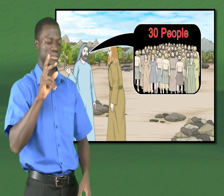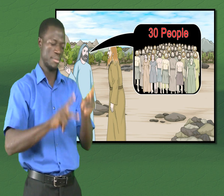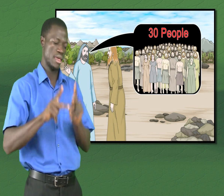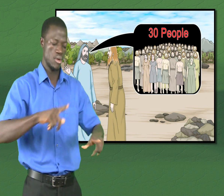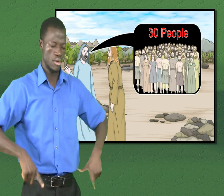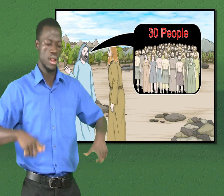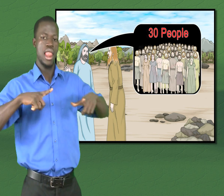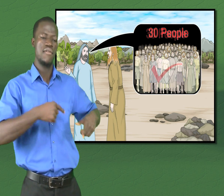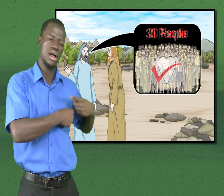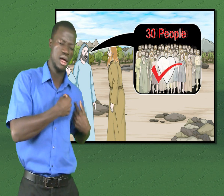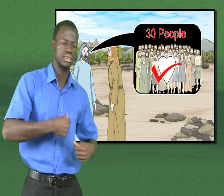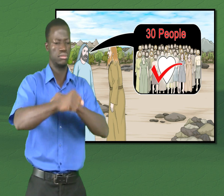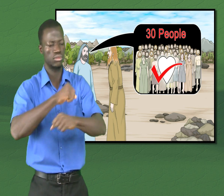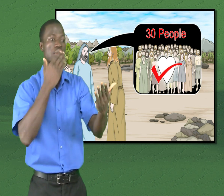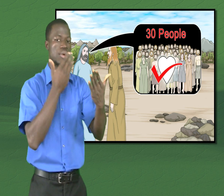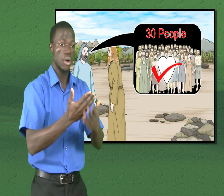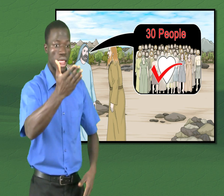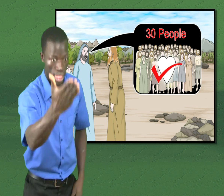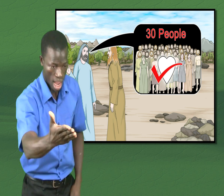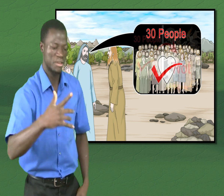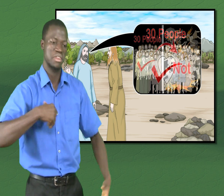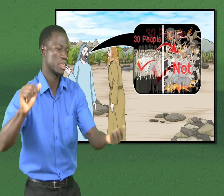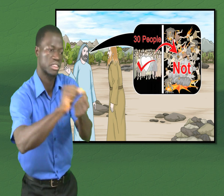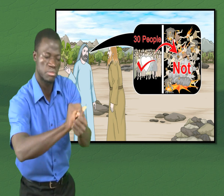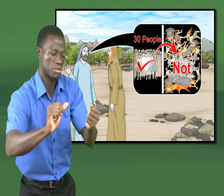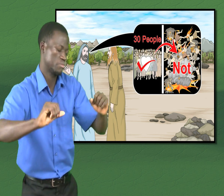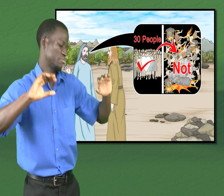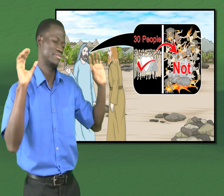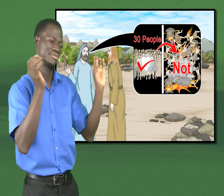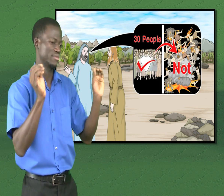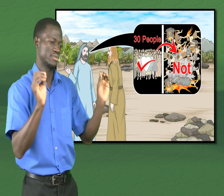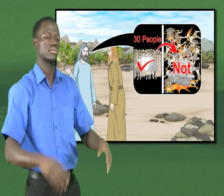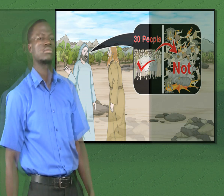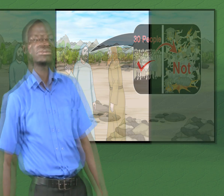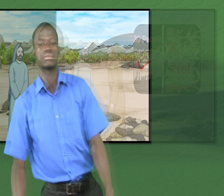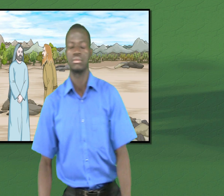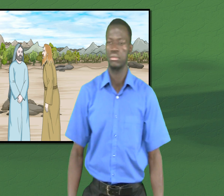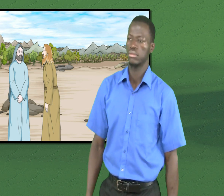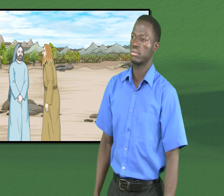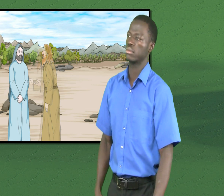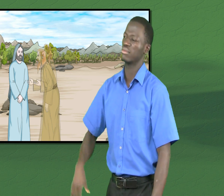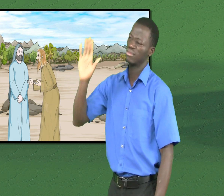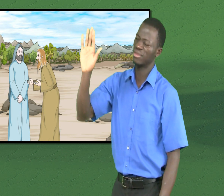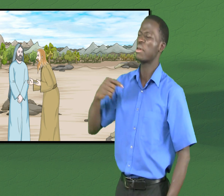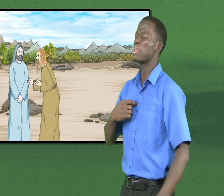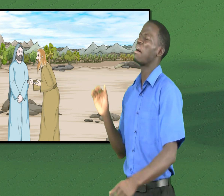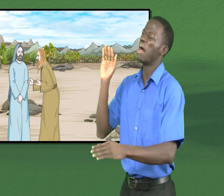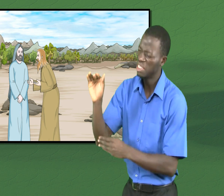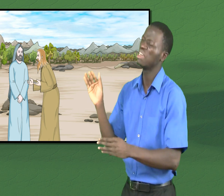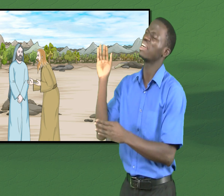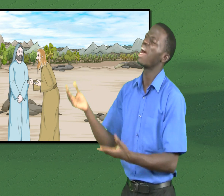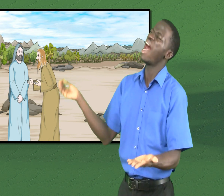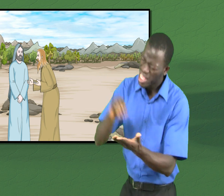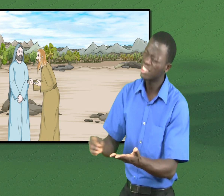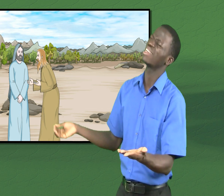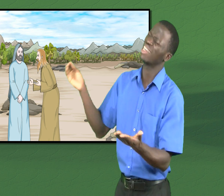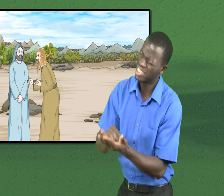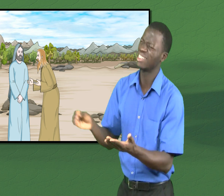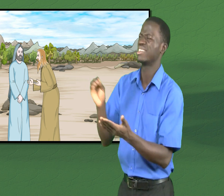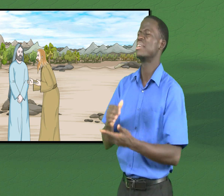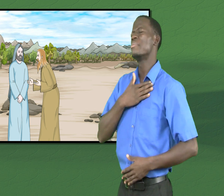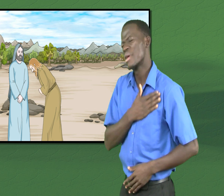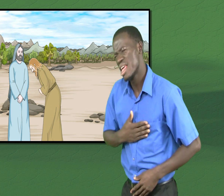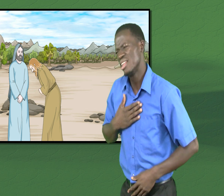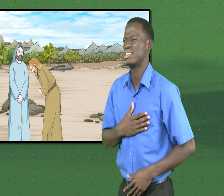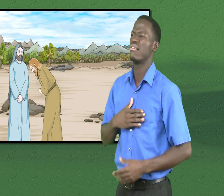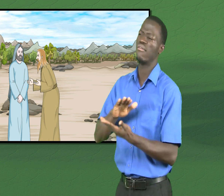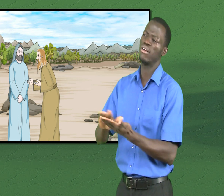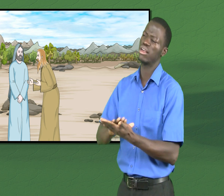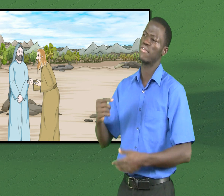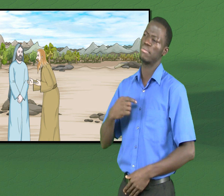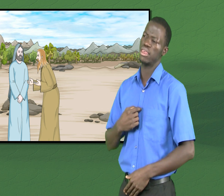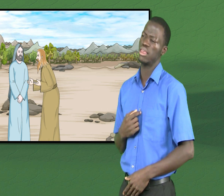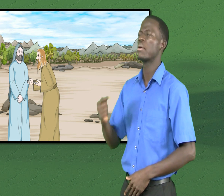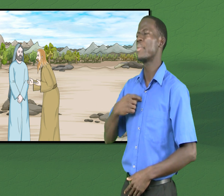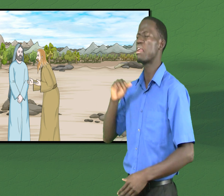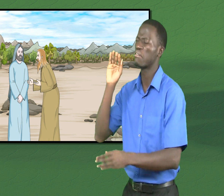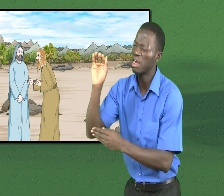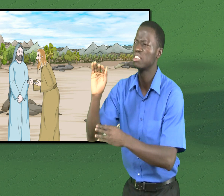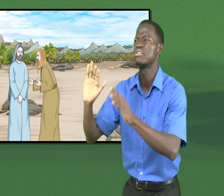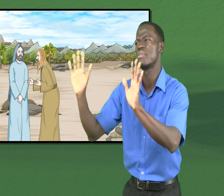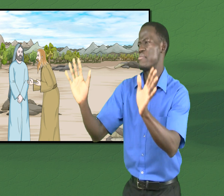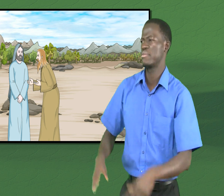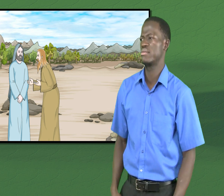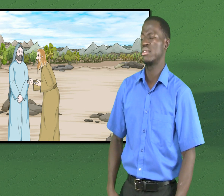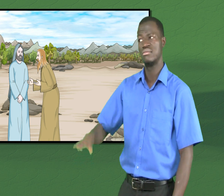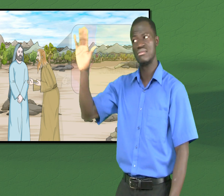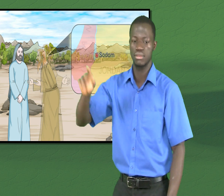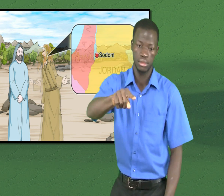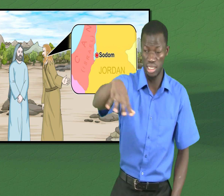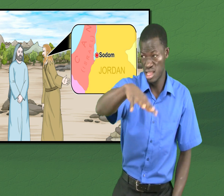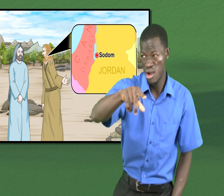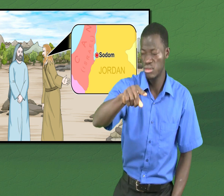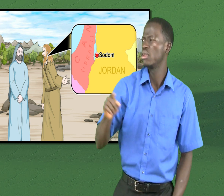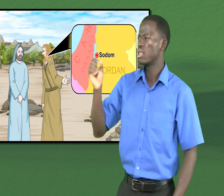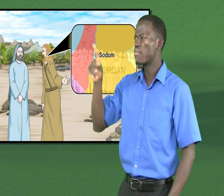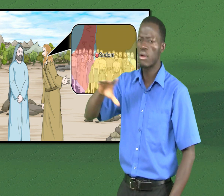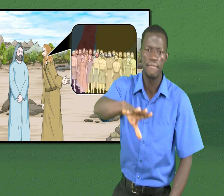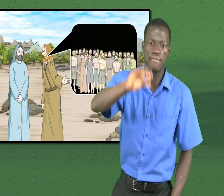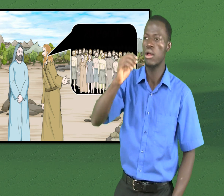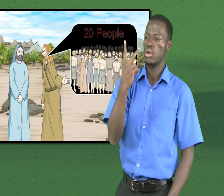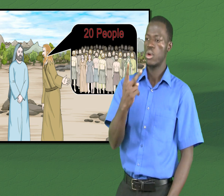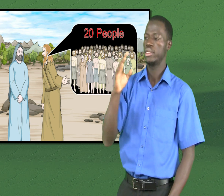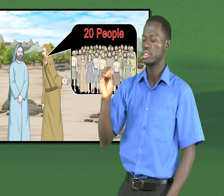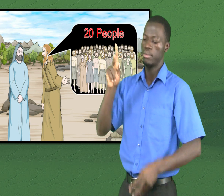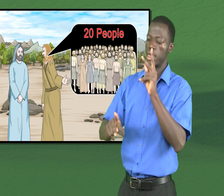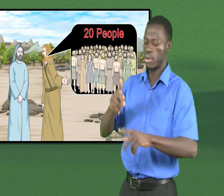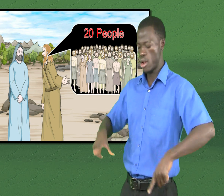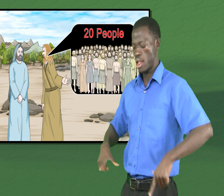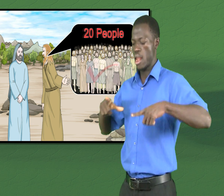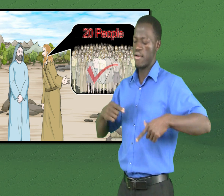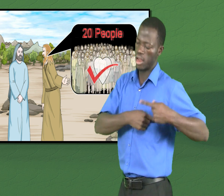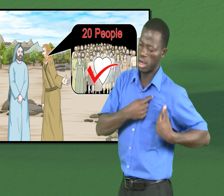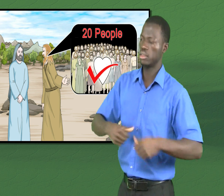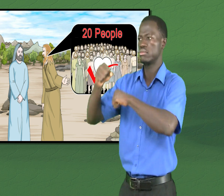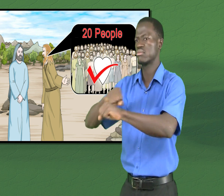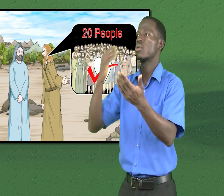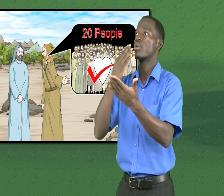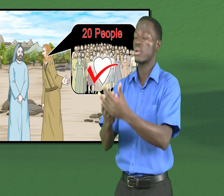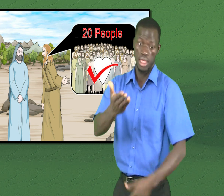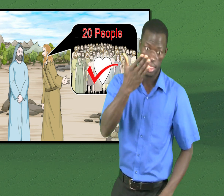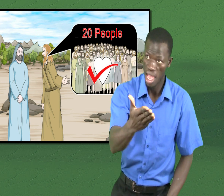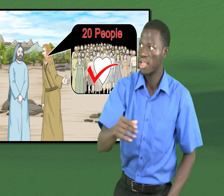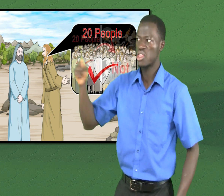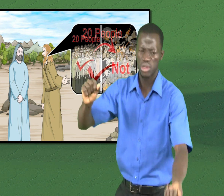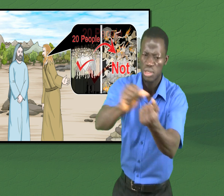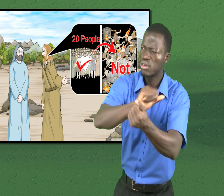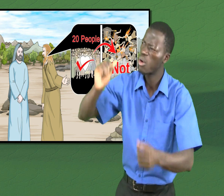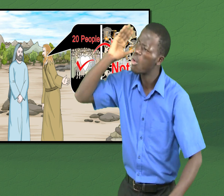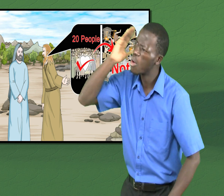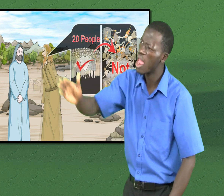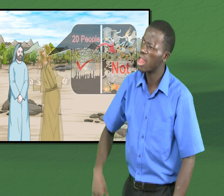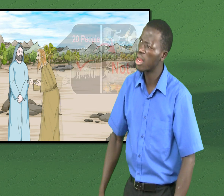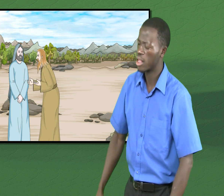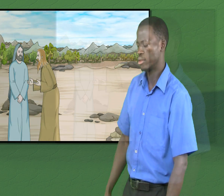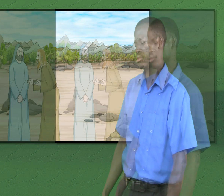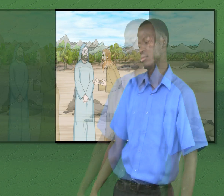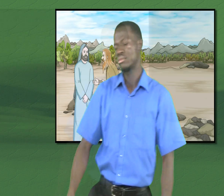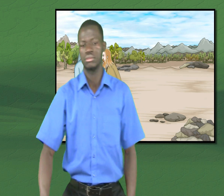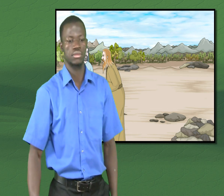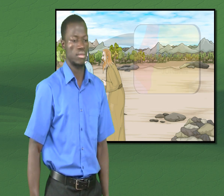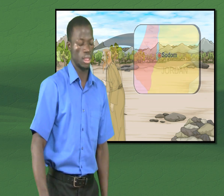And Abraham said, “Now that I have ventured to speak to the Lord, suppose twenty are found there?”